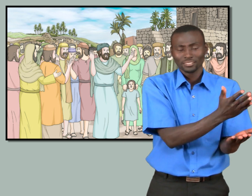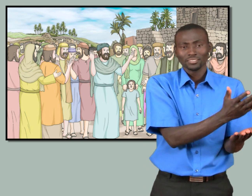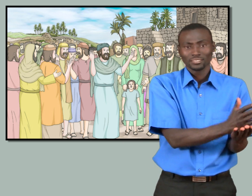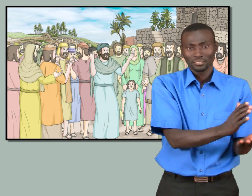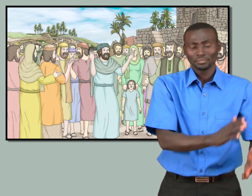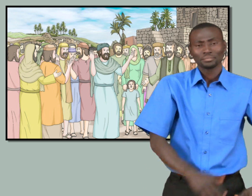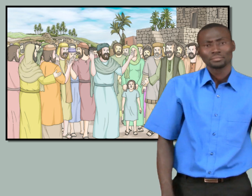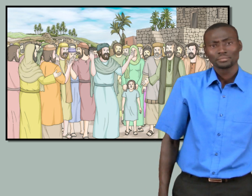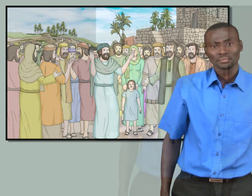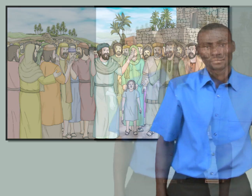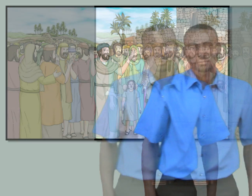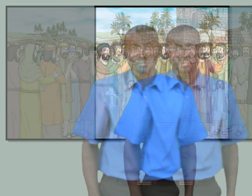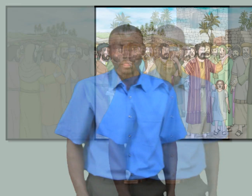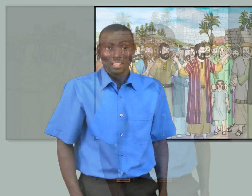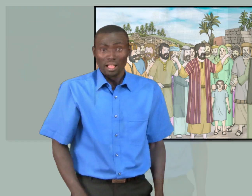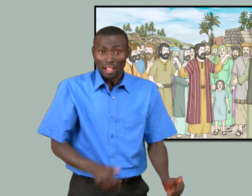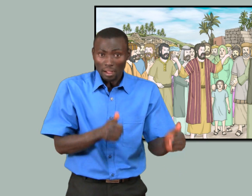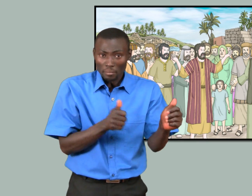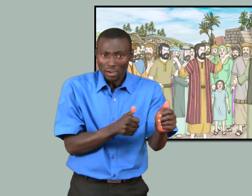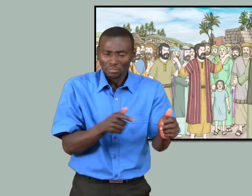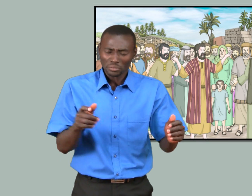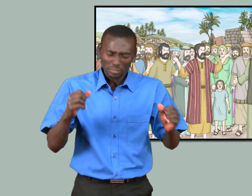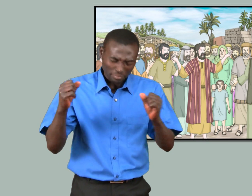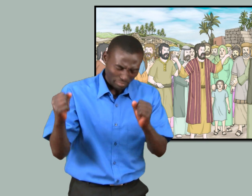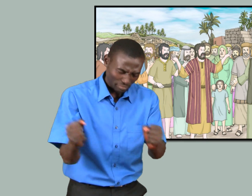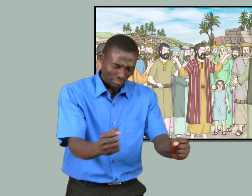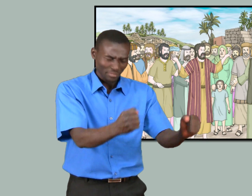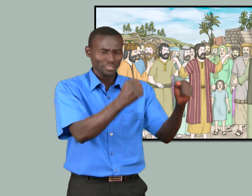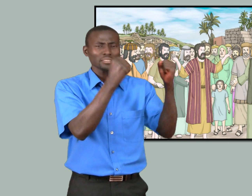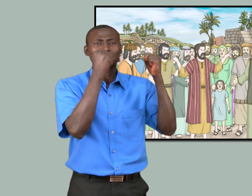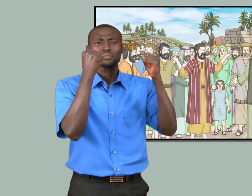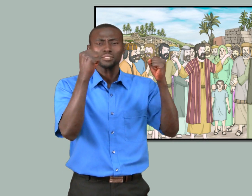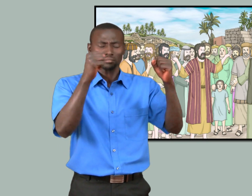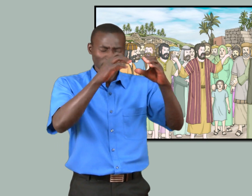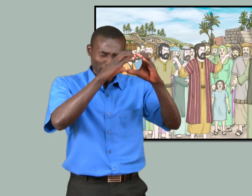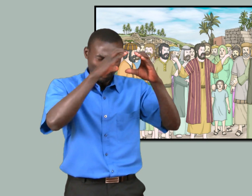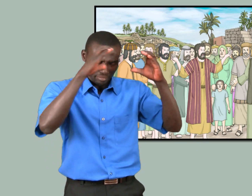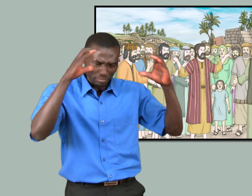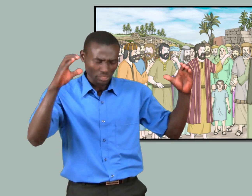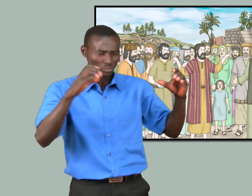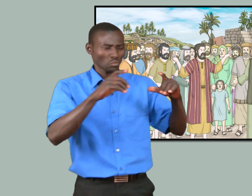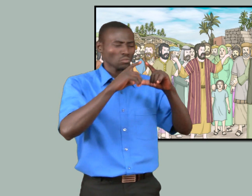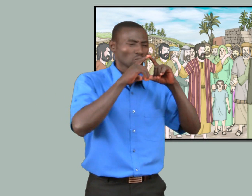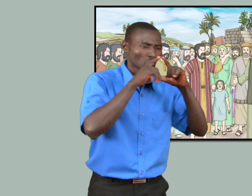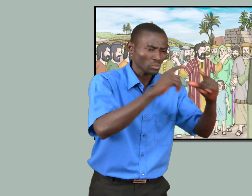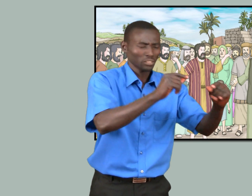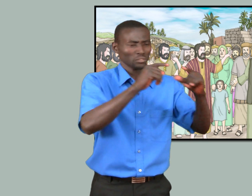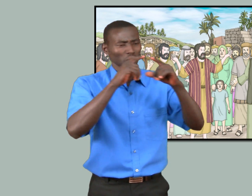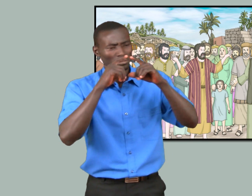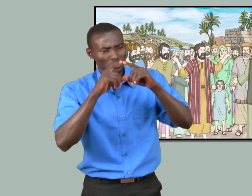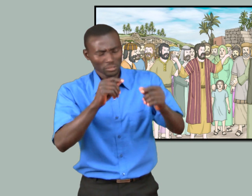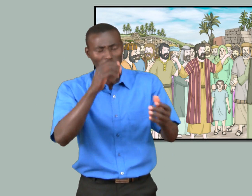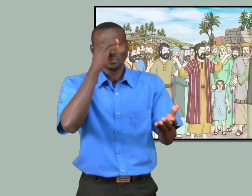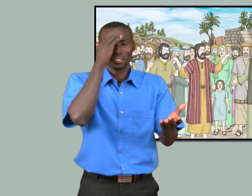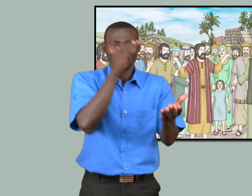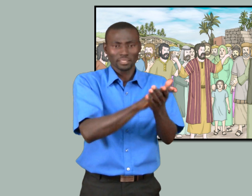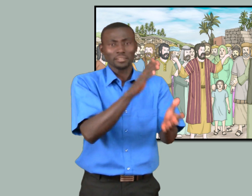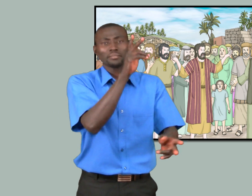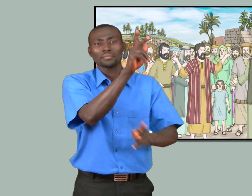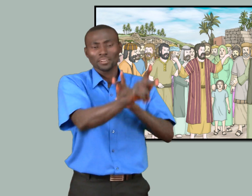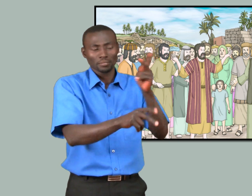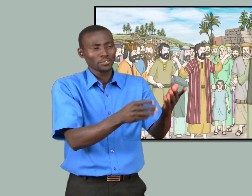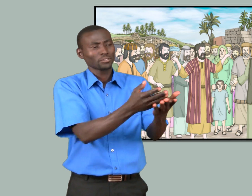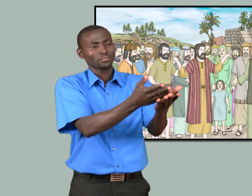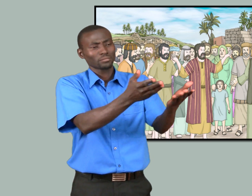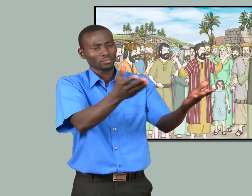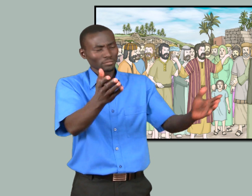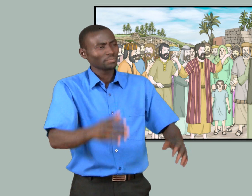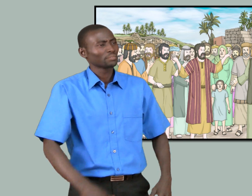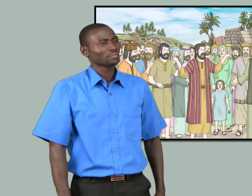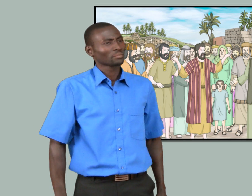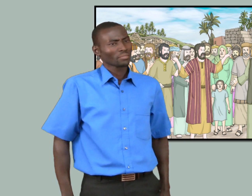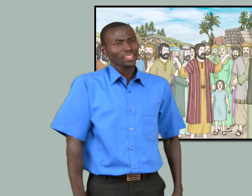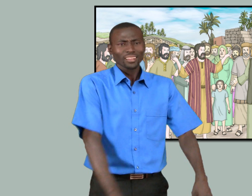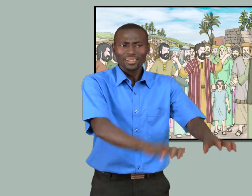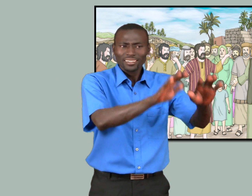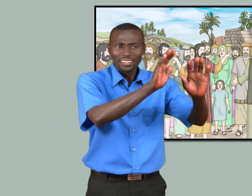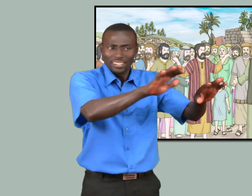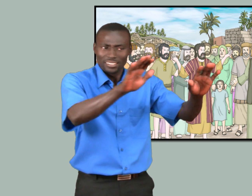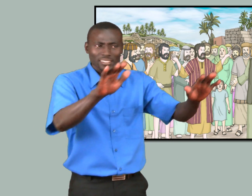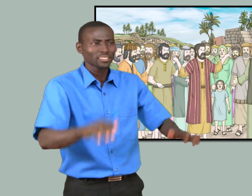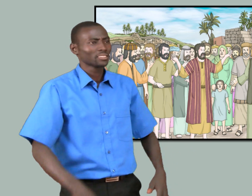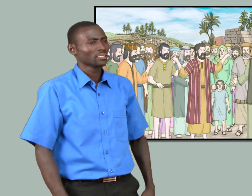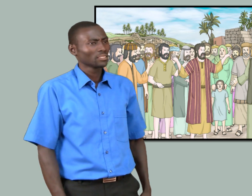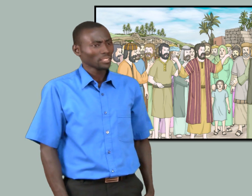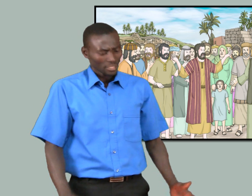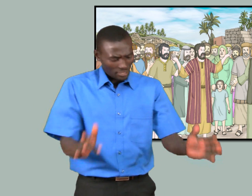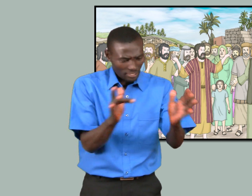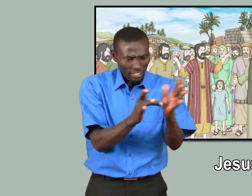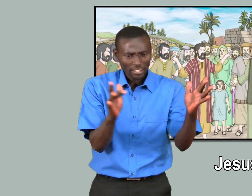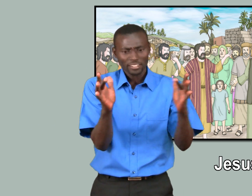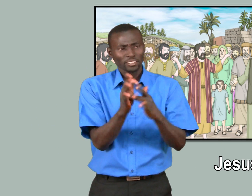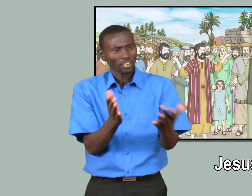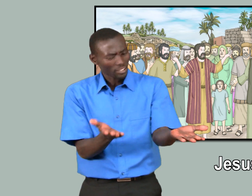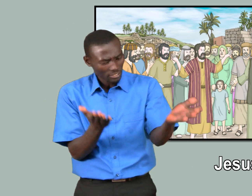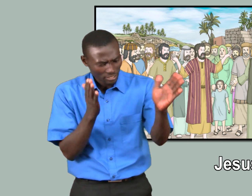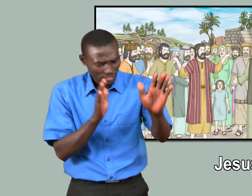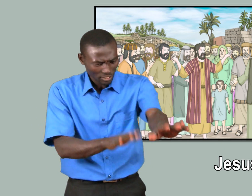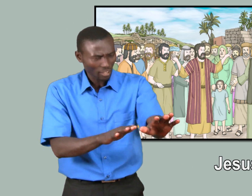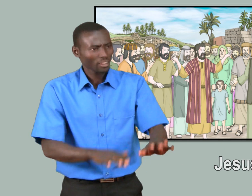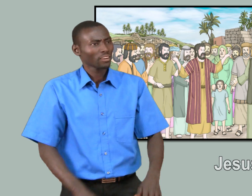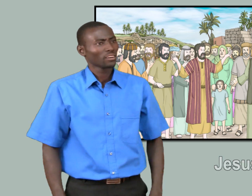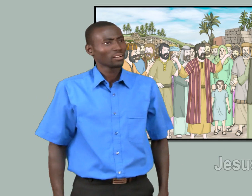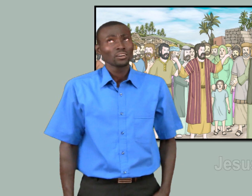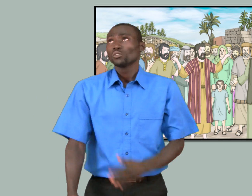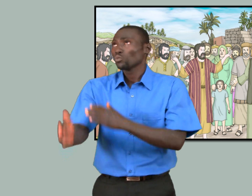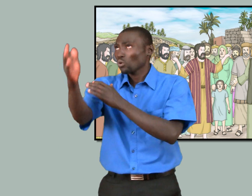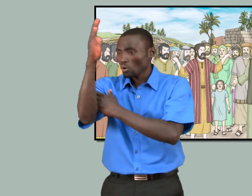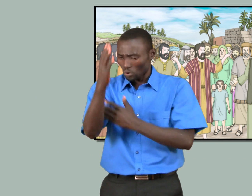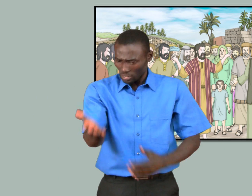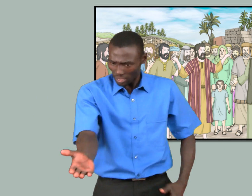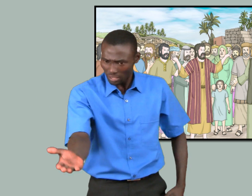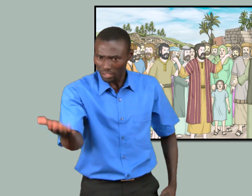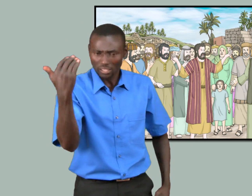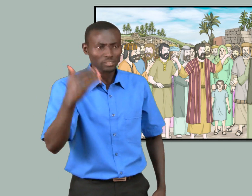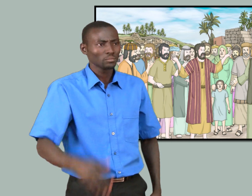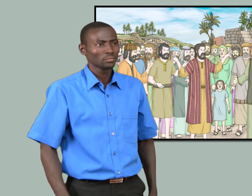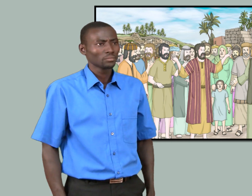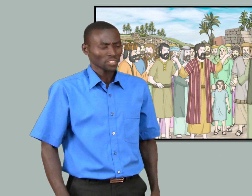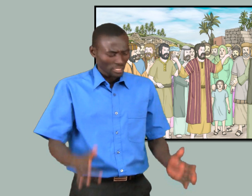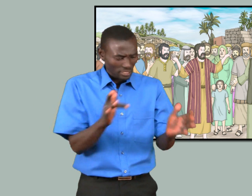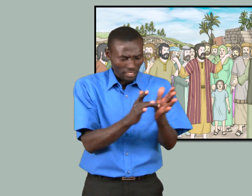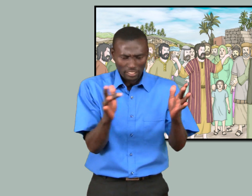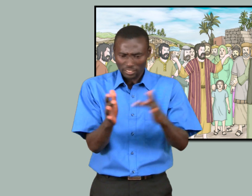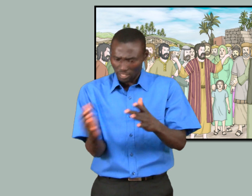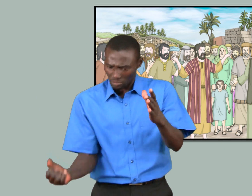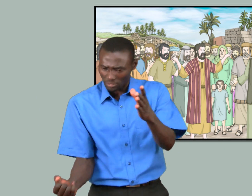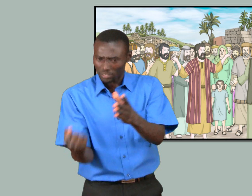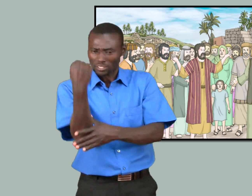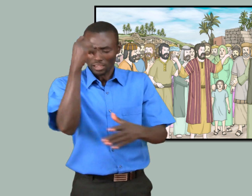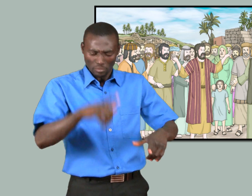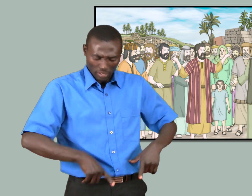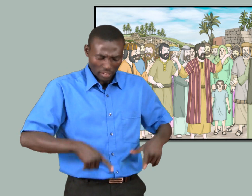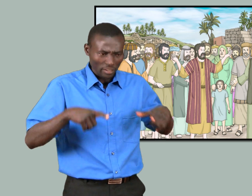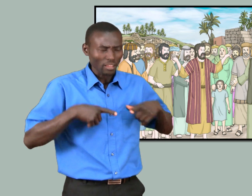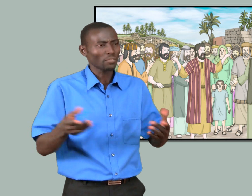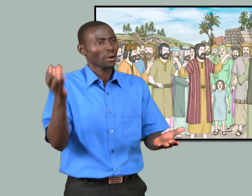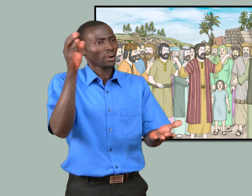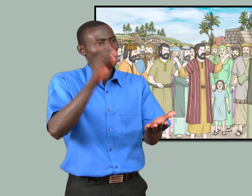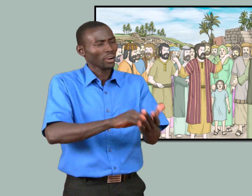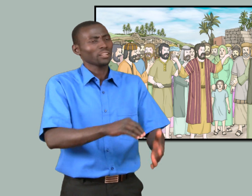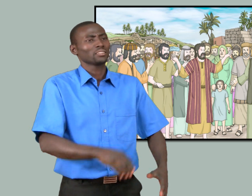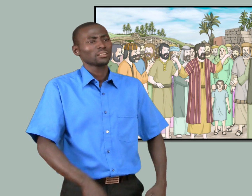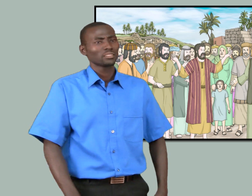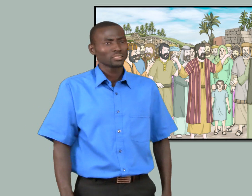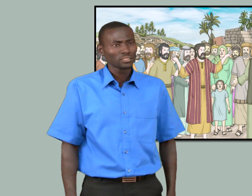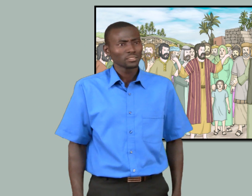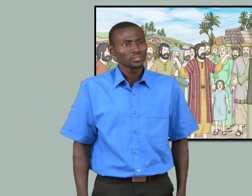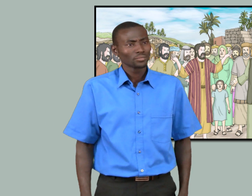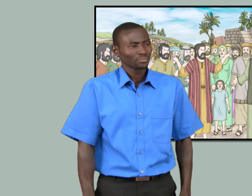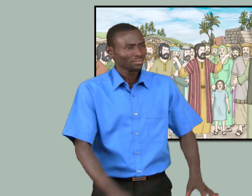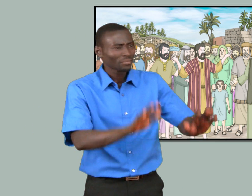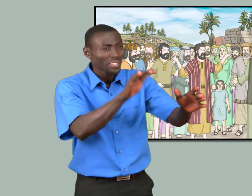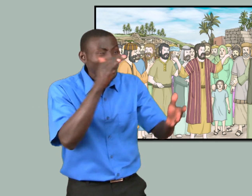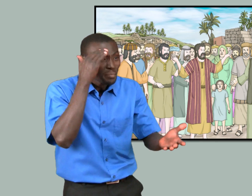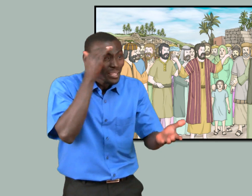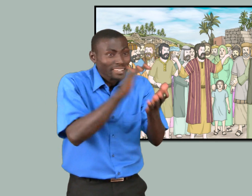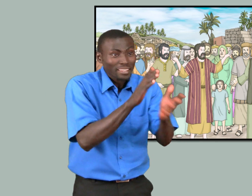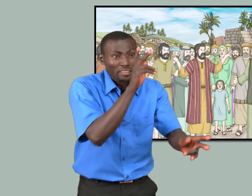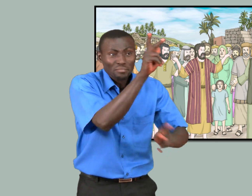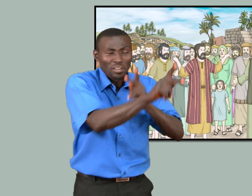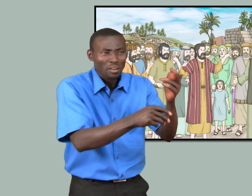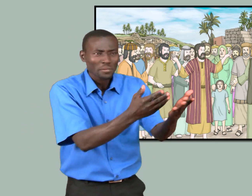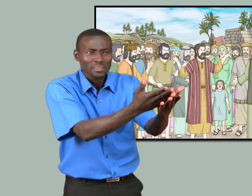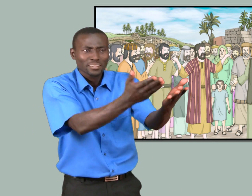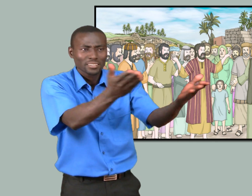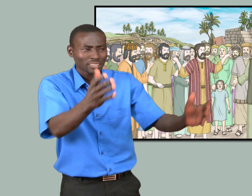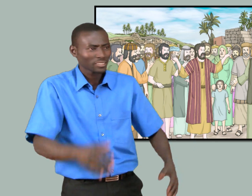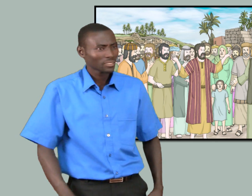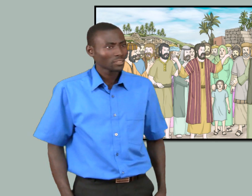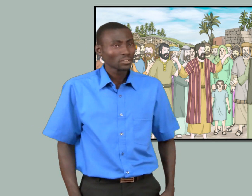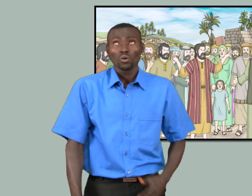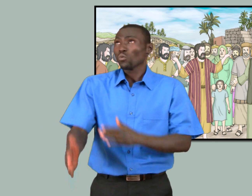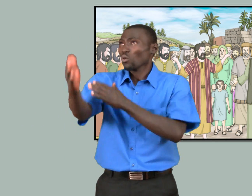With great power the apostles continued to give their testimony about the resurrection of the Lord Jesus.